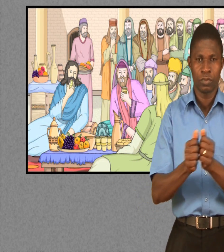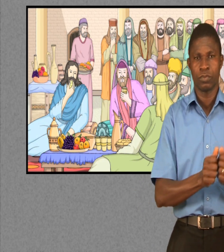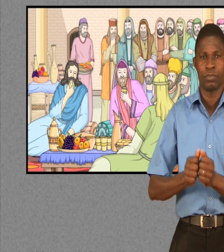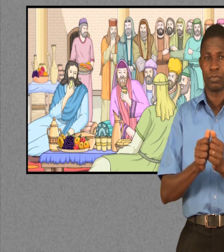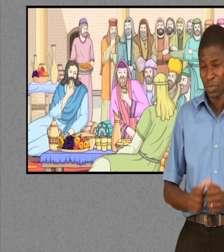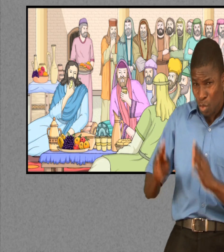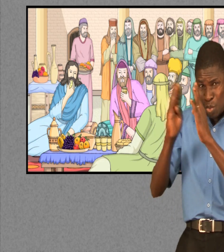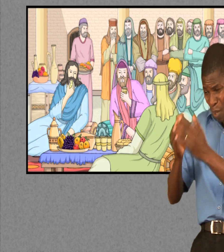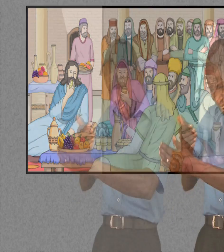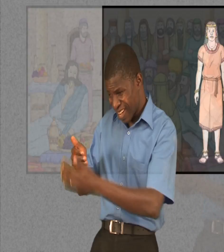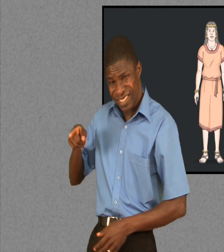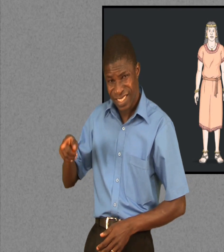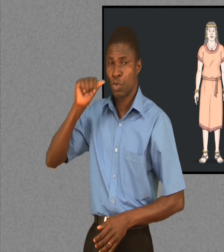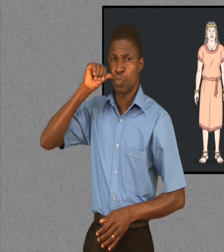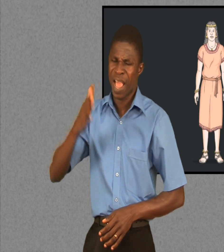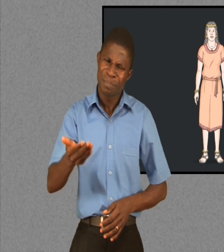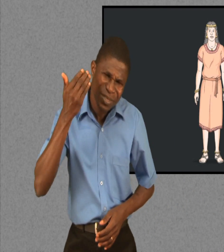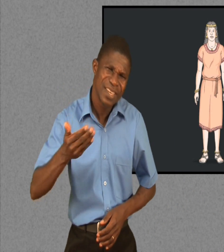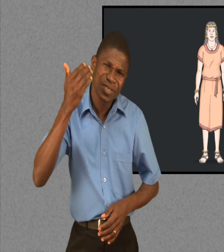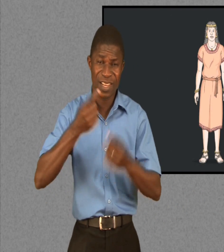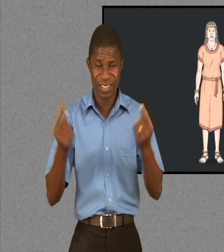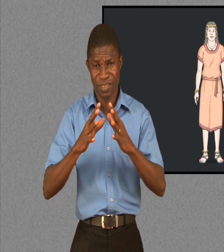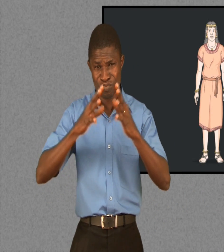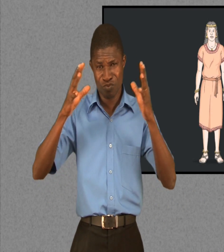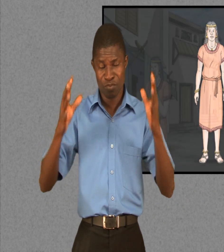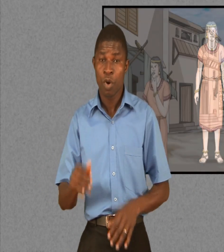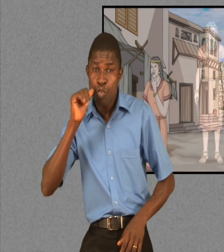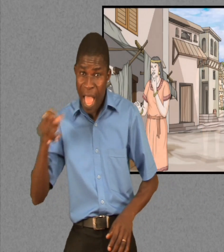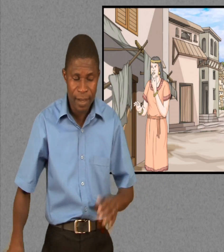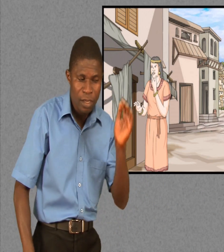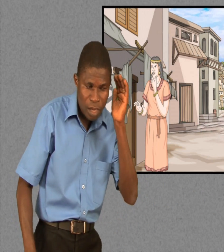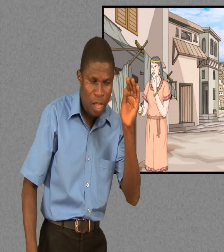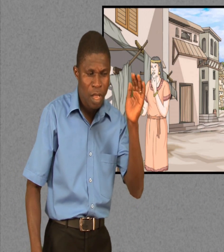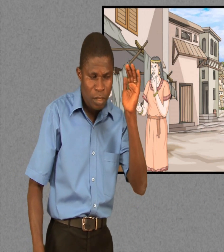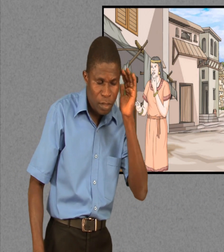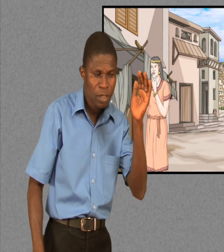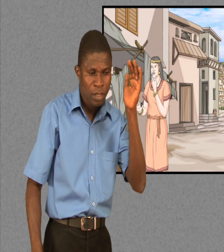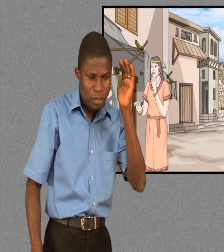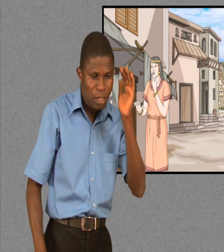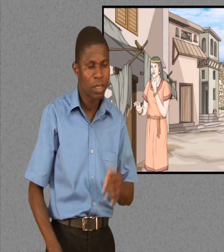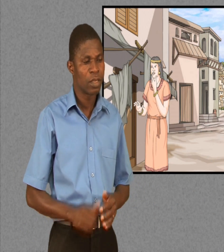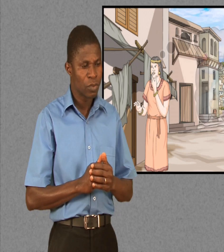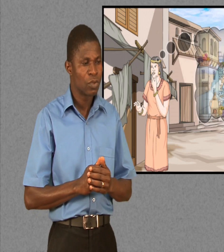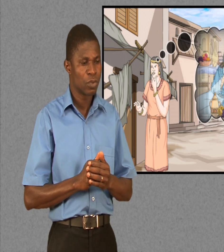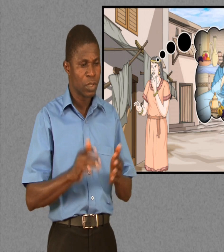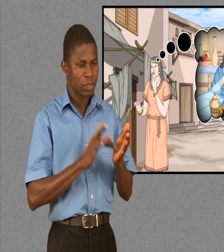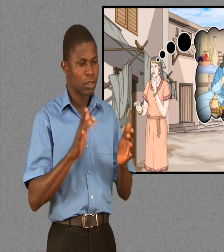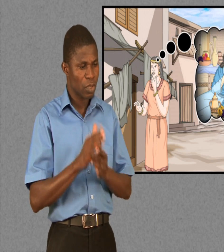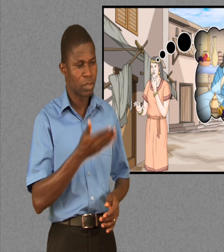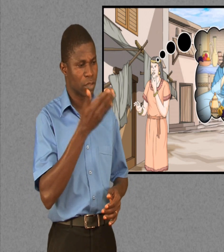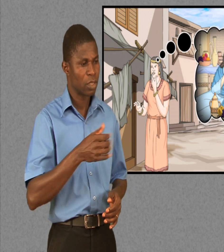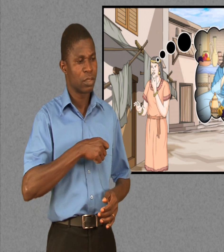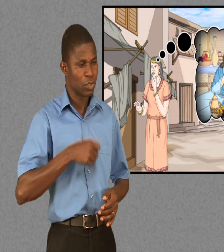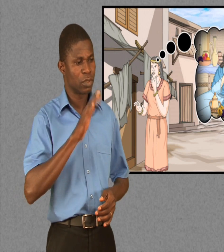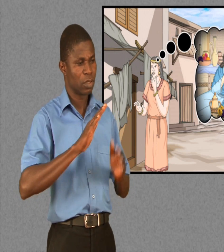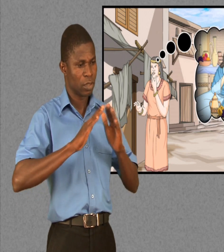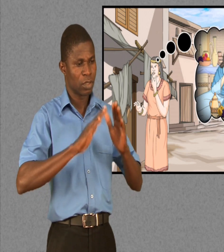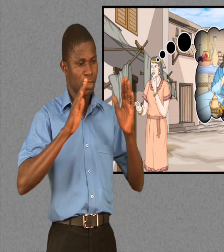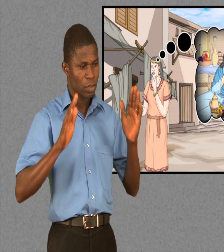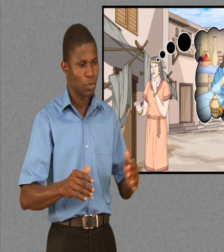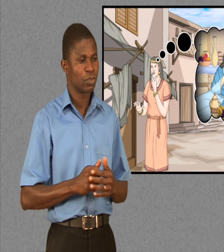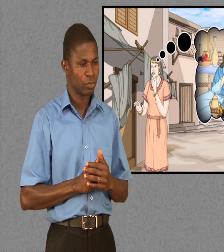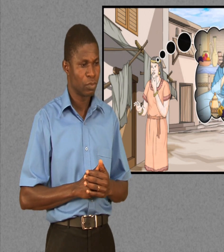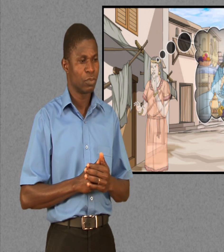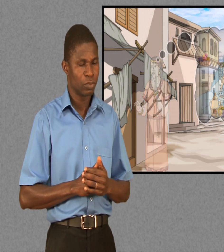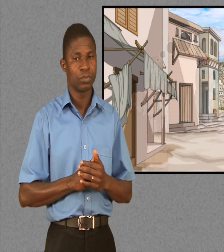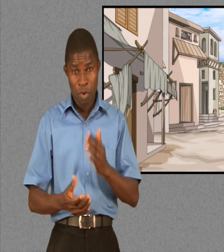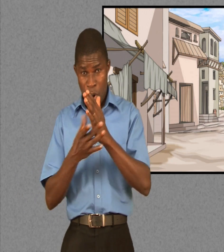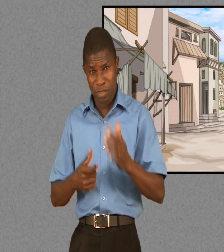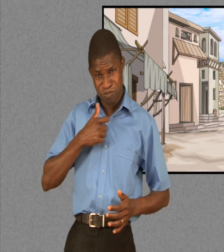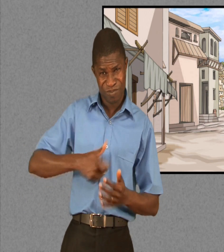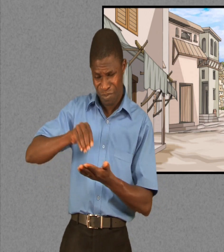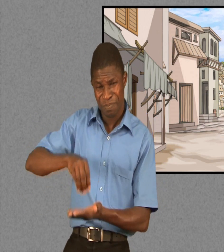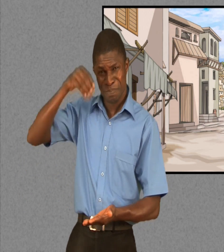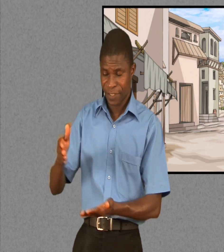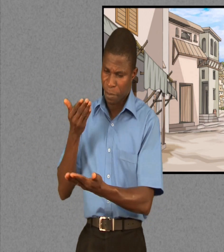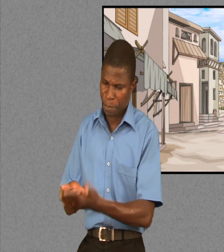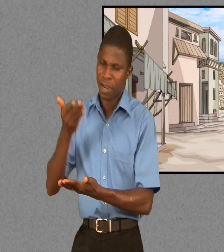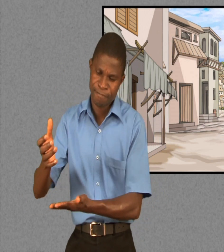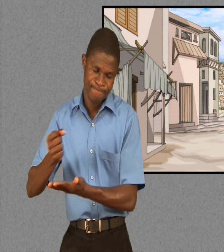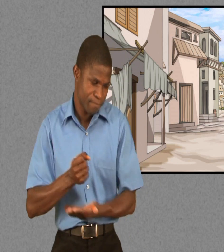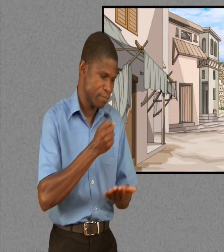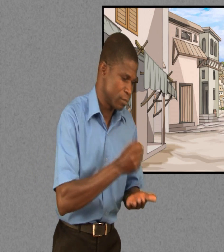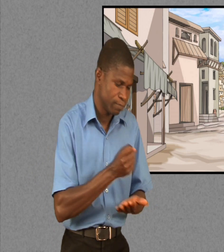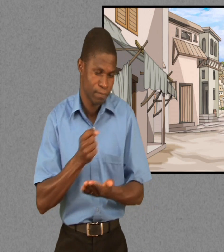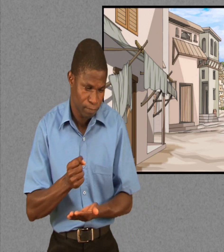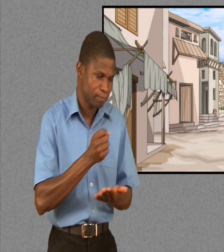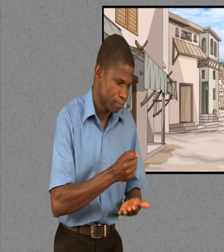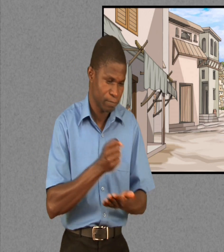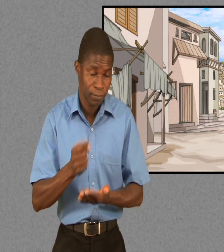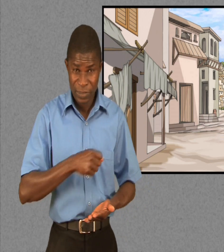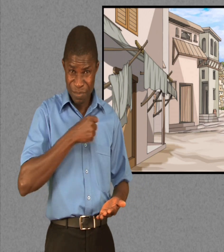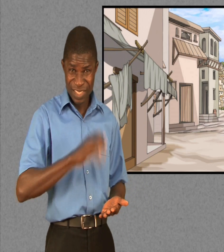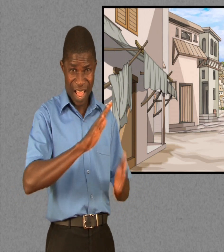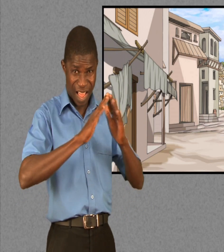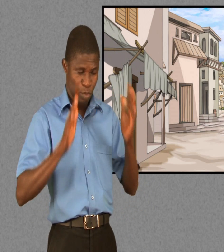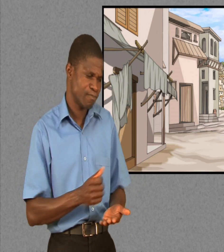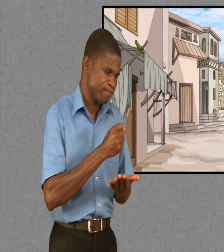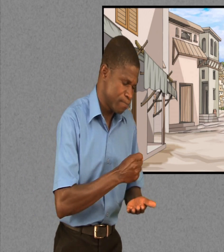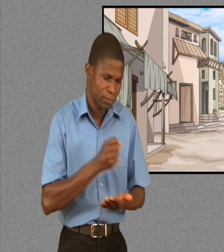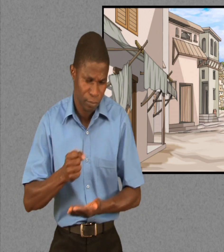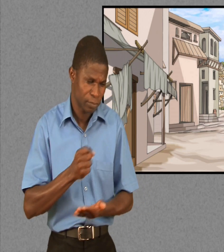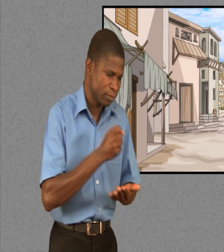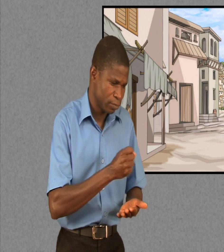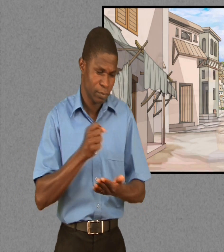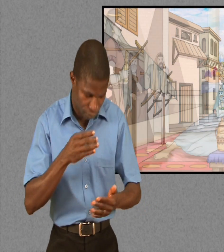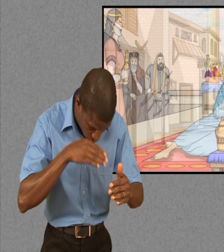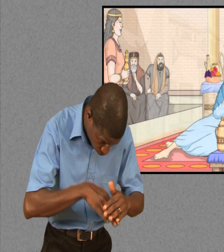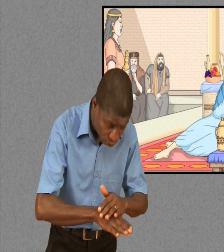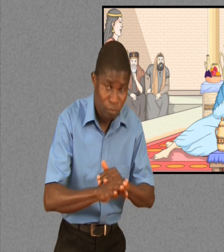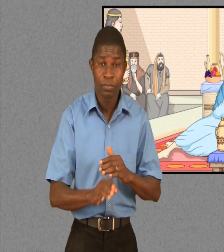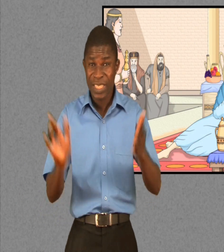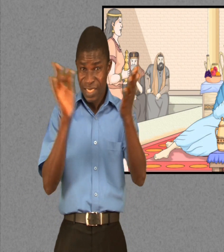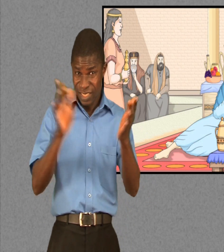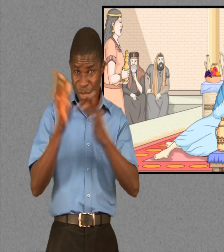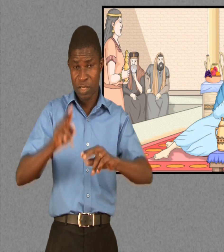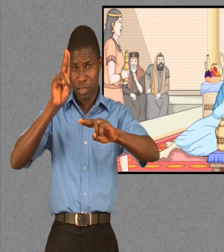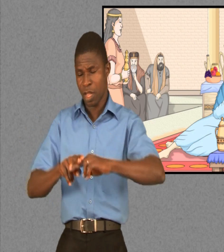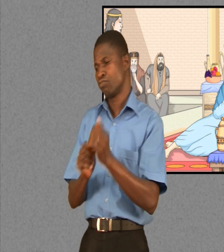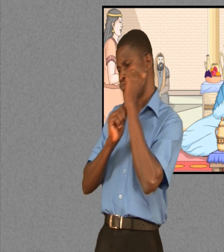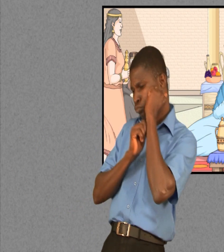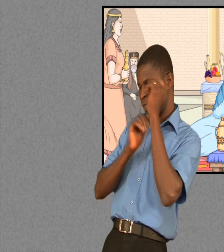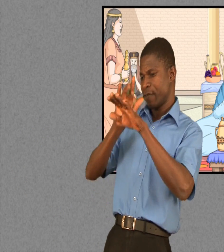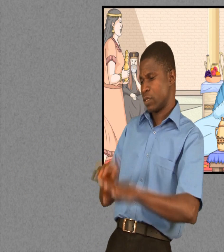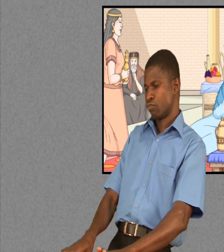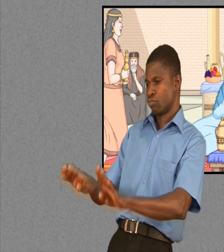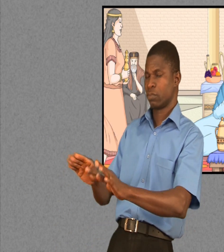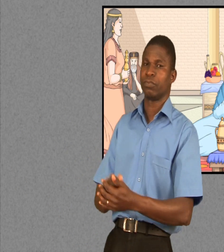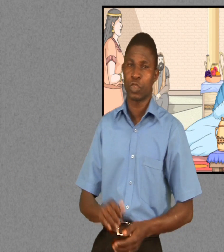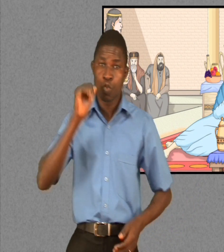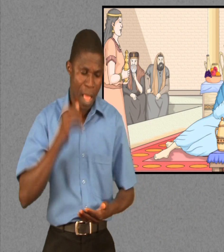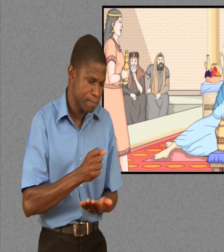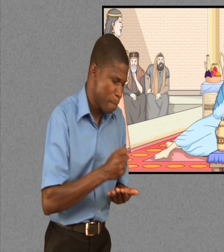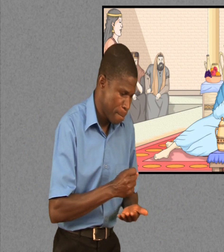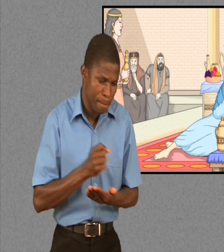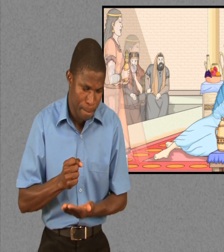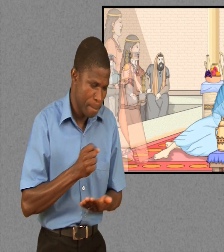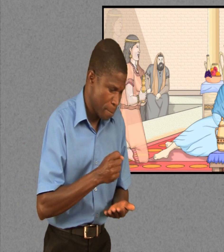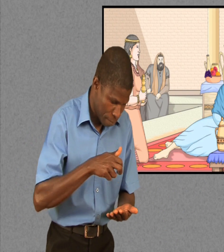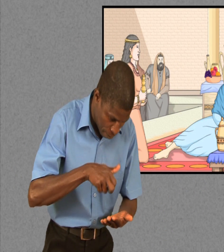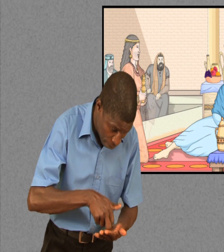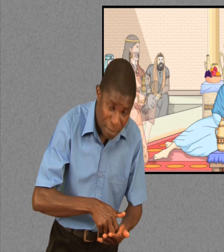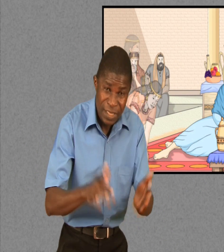When a sinful woman from that town learned that Jesus was dining there, she brought an alabaster jar of perfume.